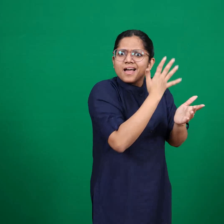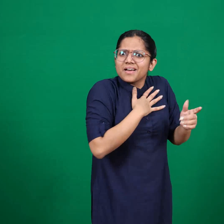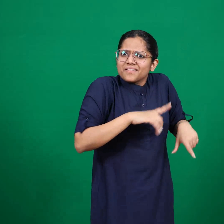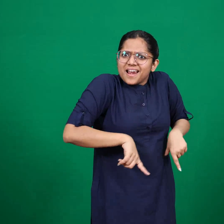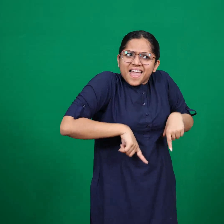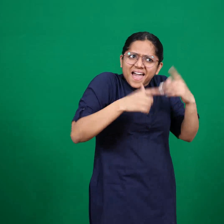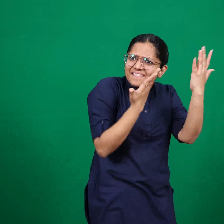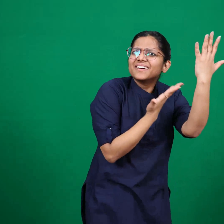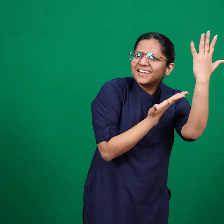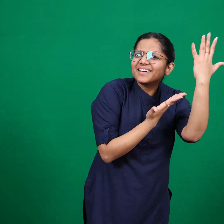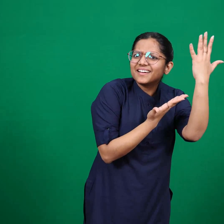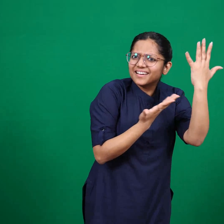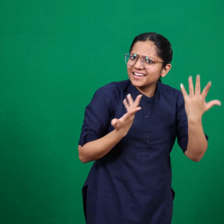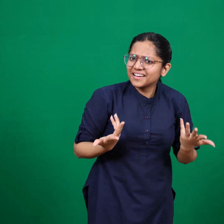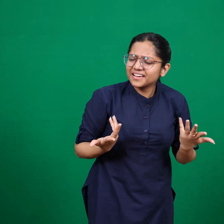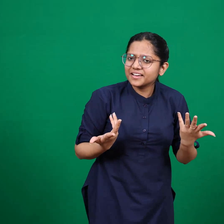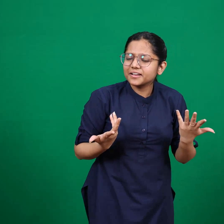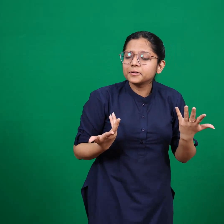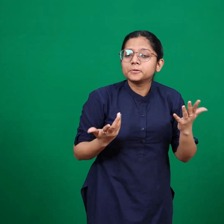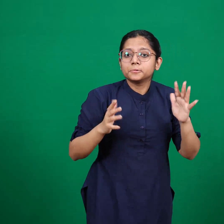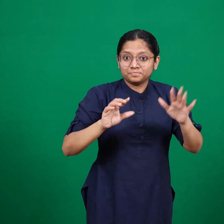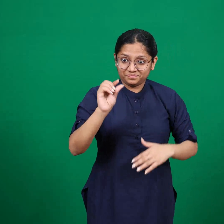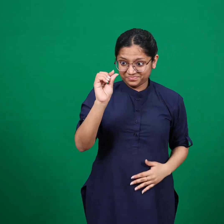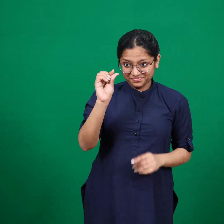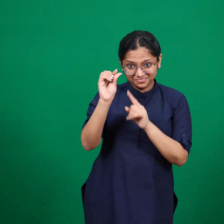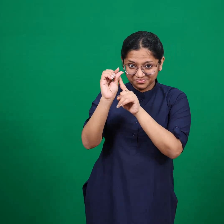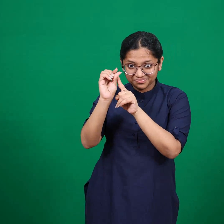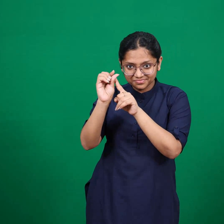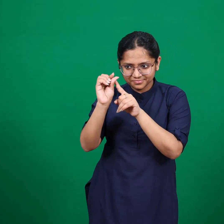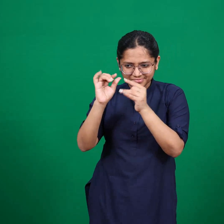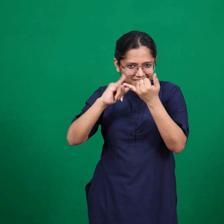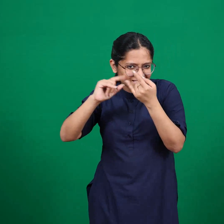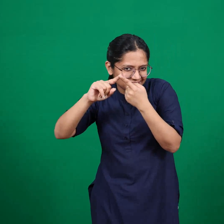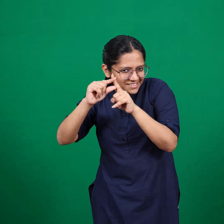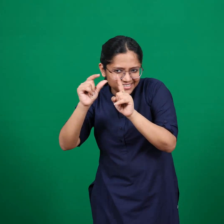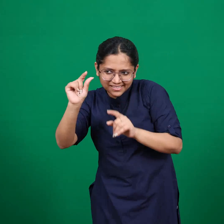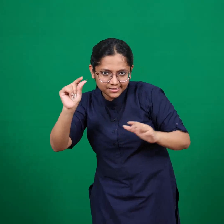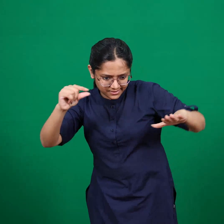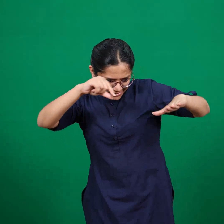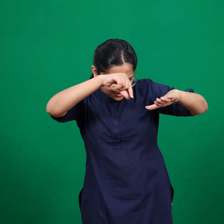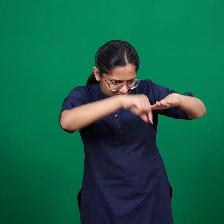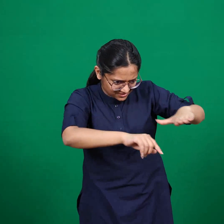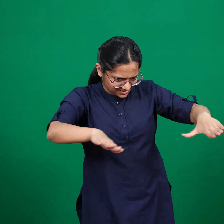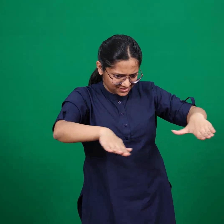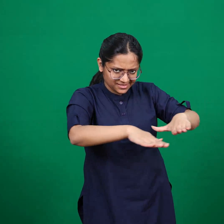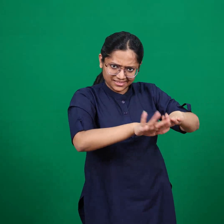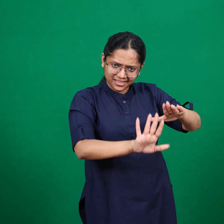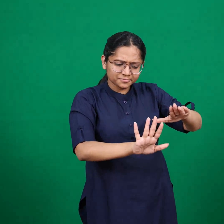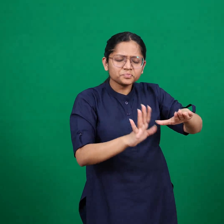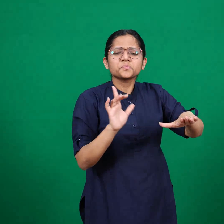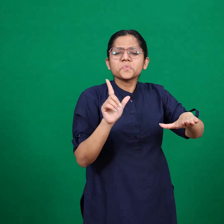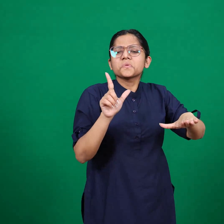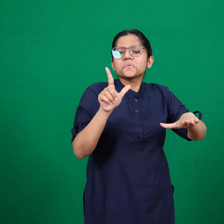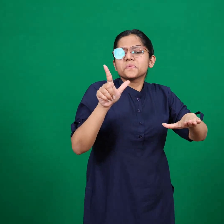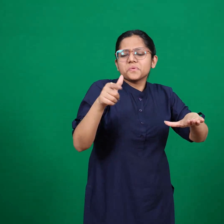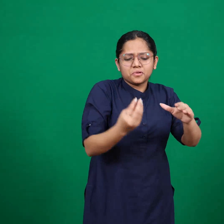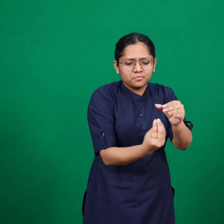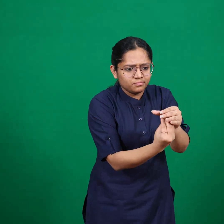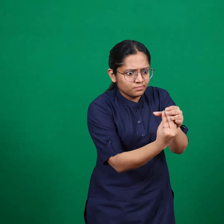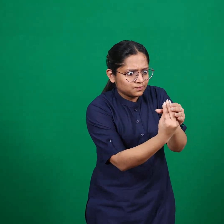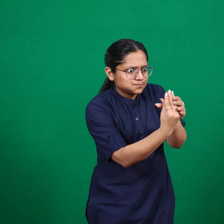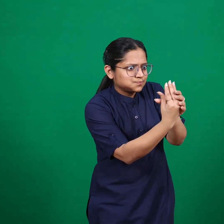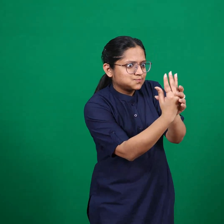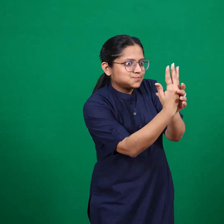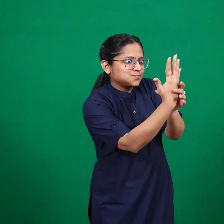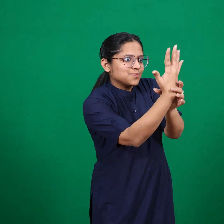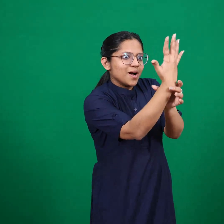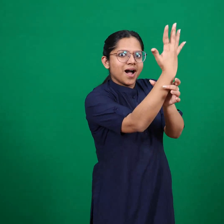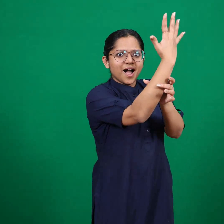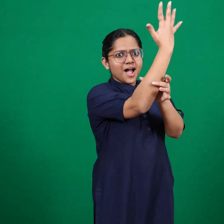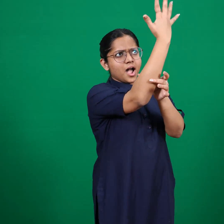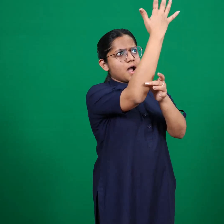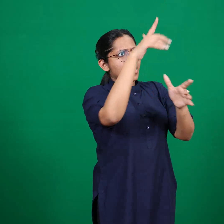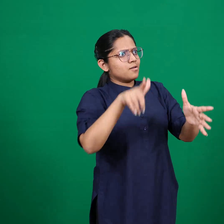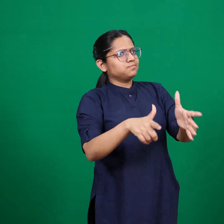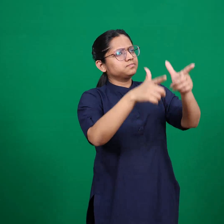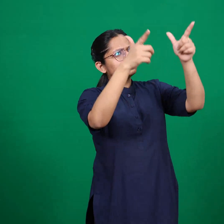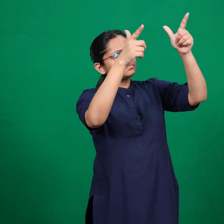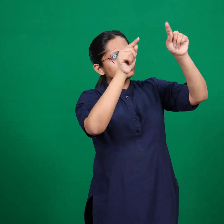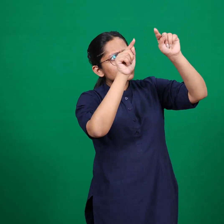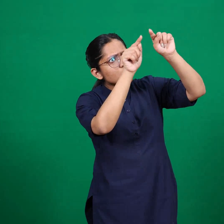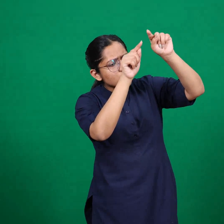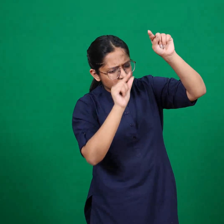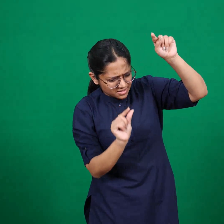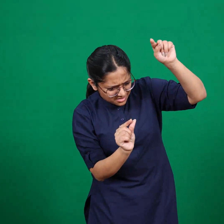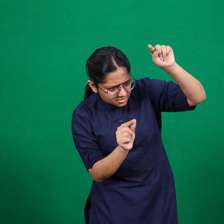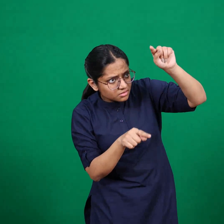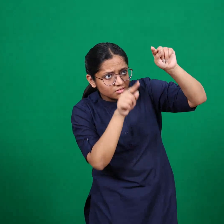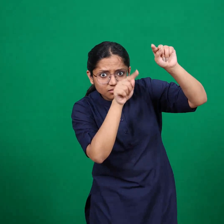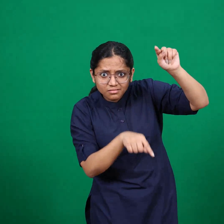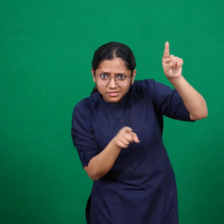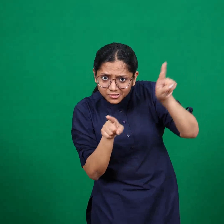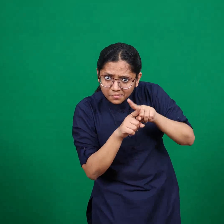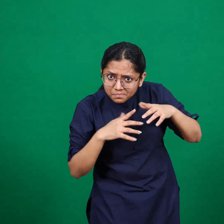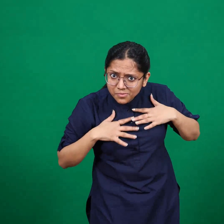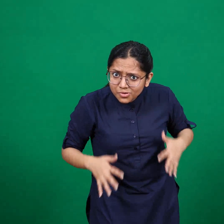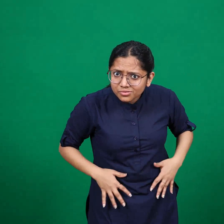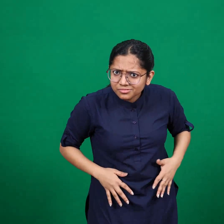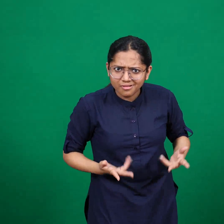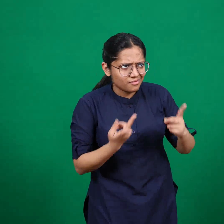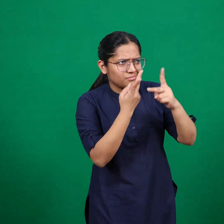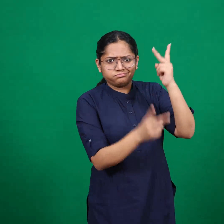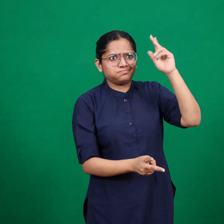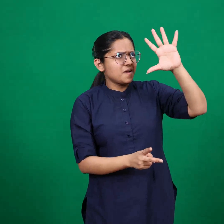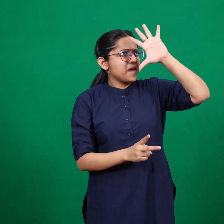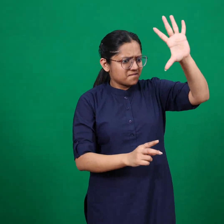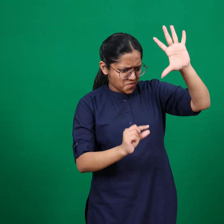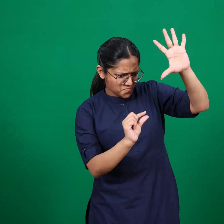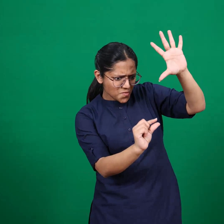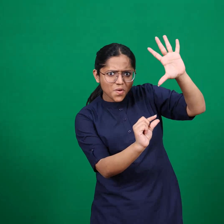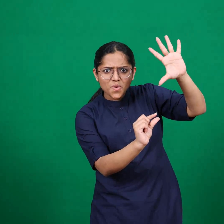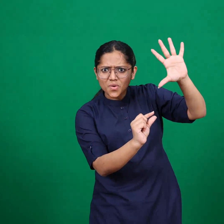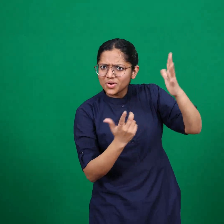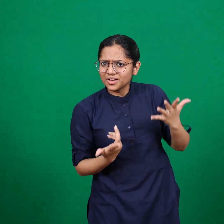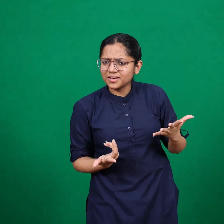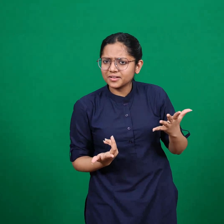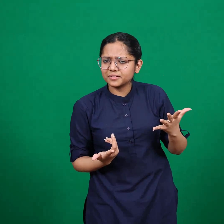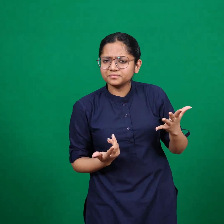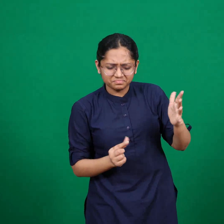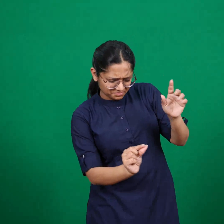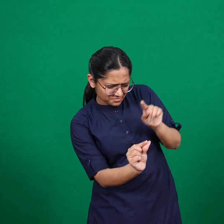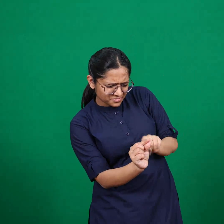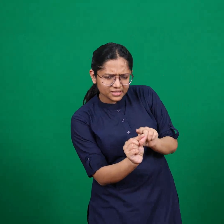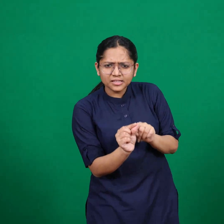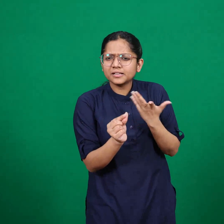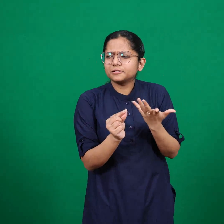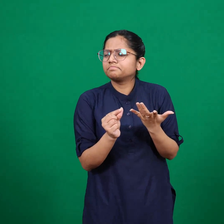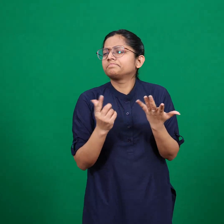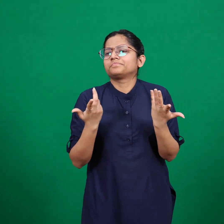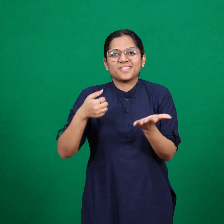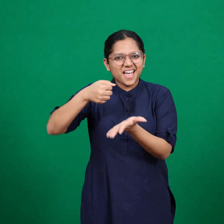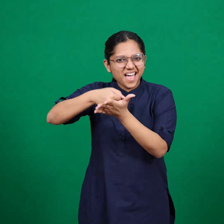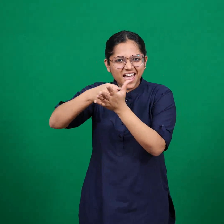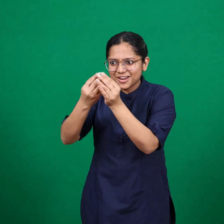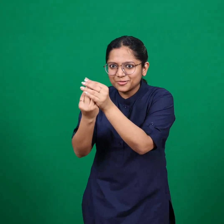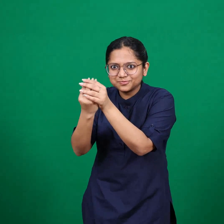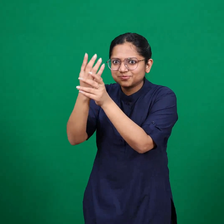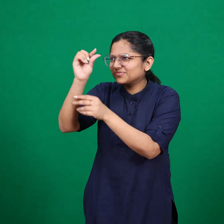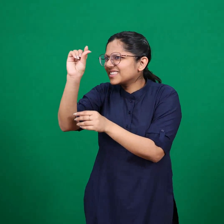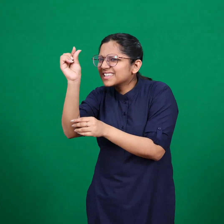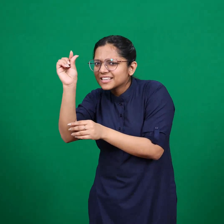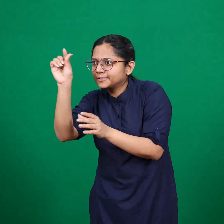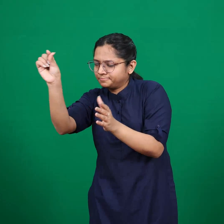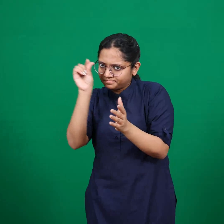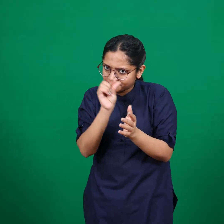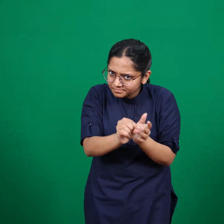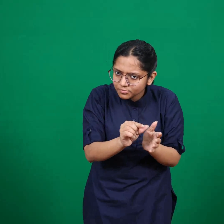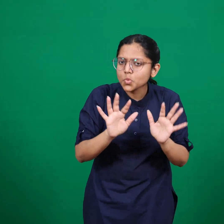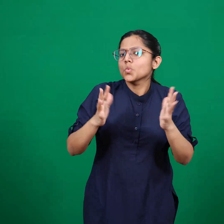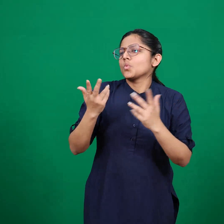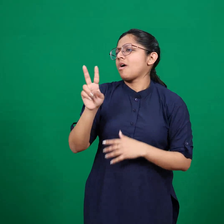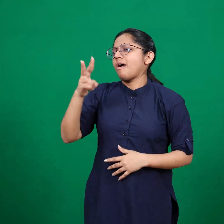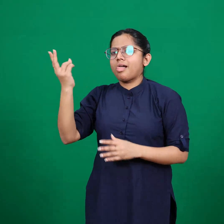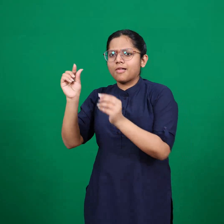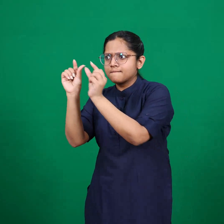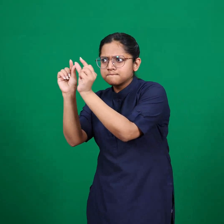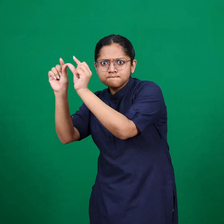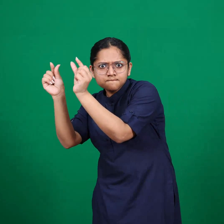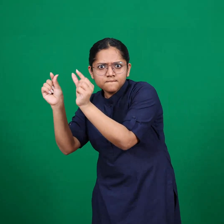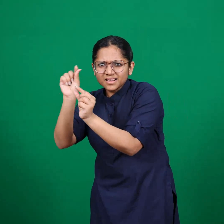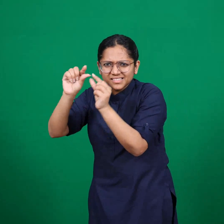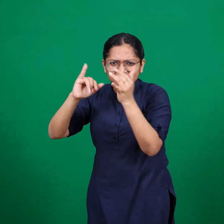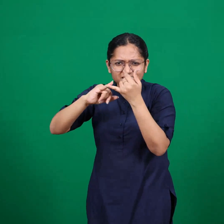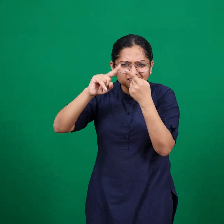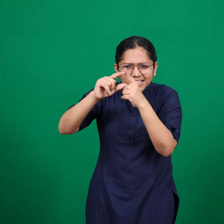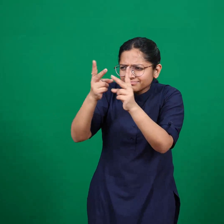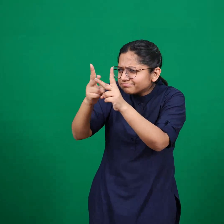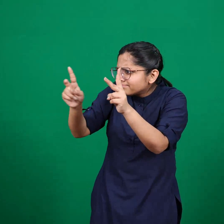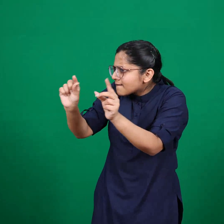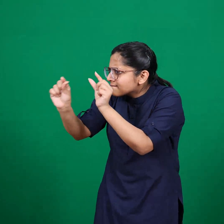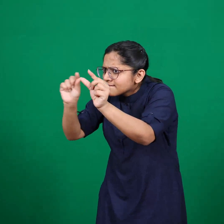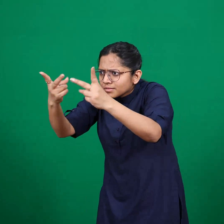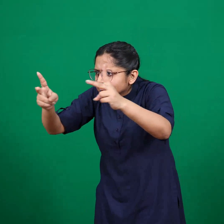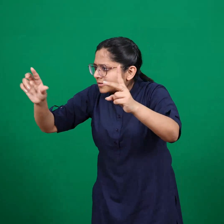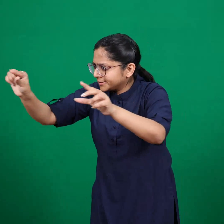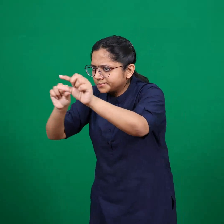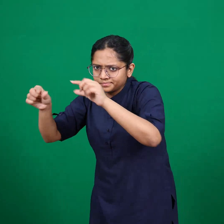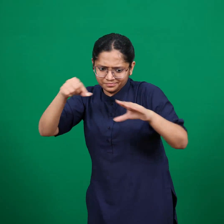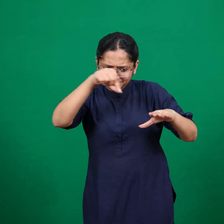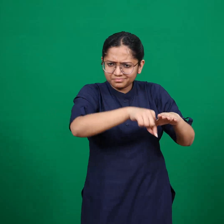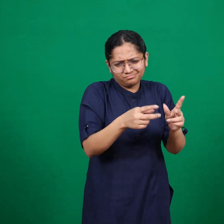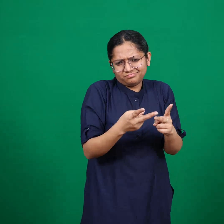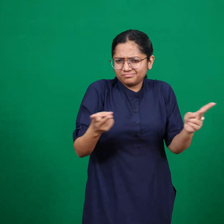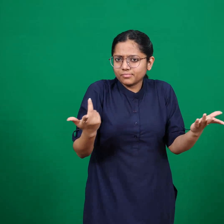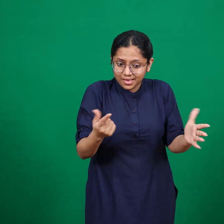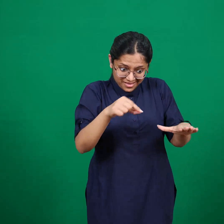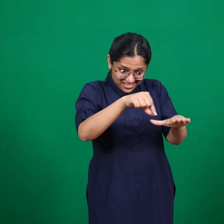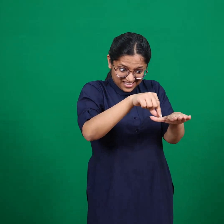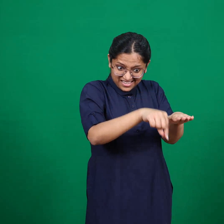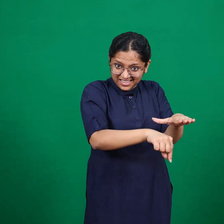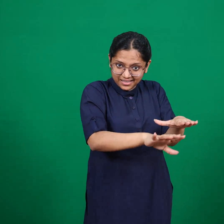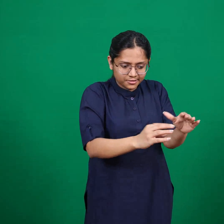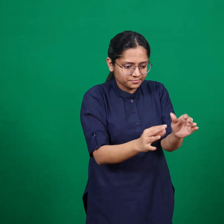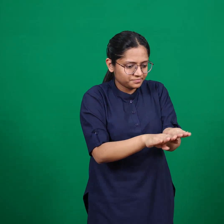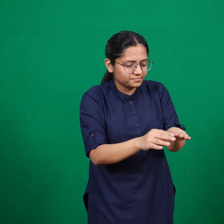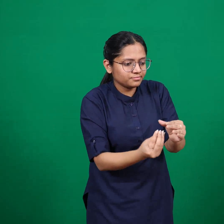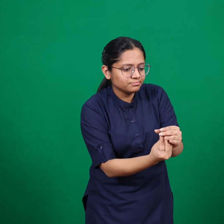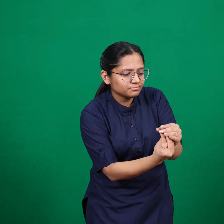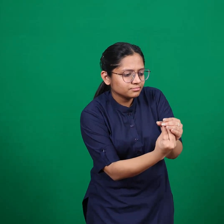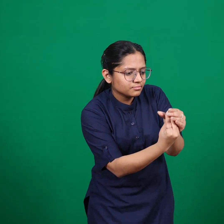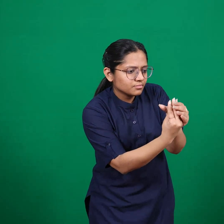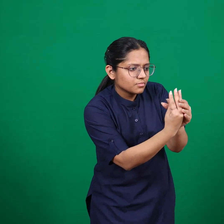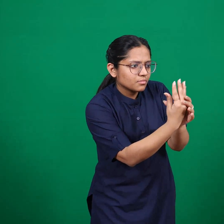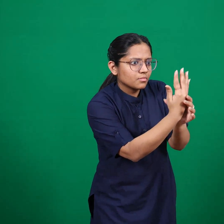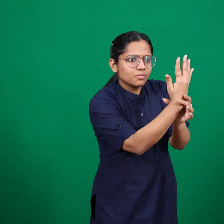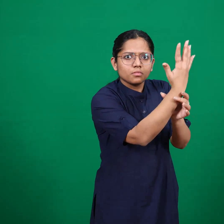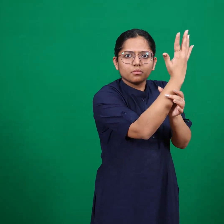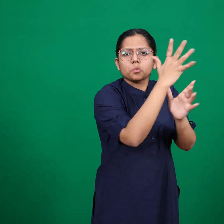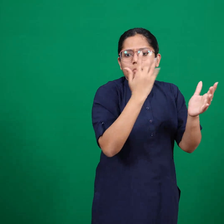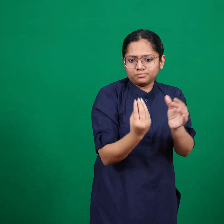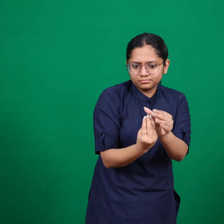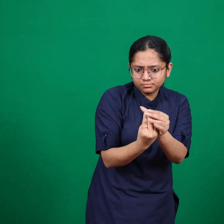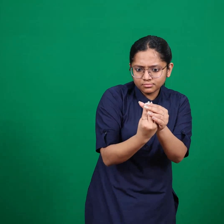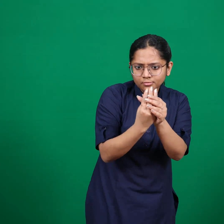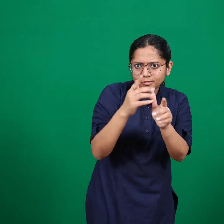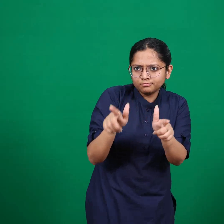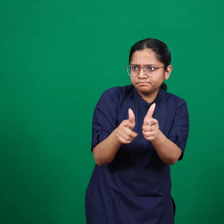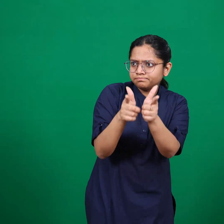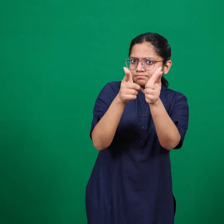And what you sow is not the body that will be, but just a seed, perhaps of wheat or something else.